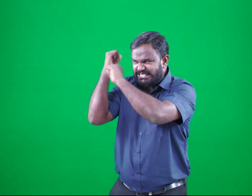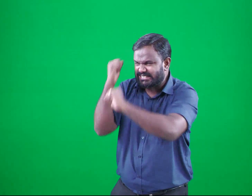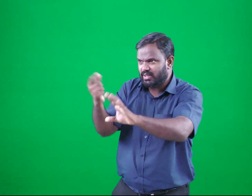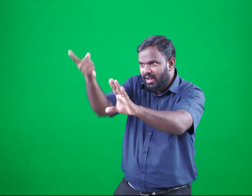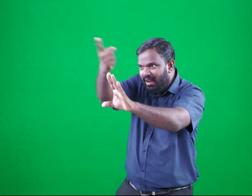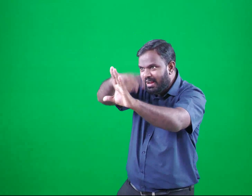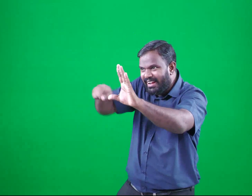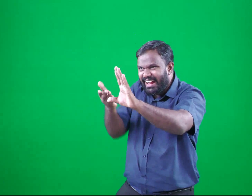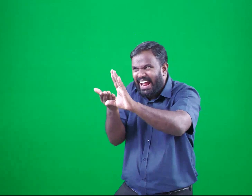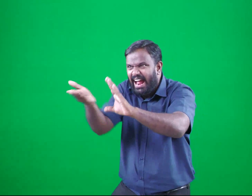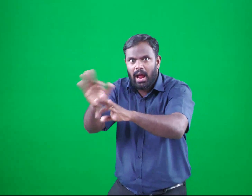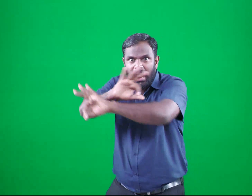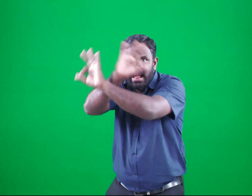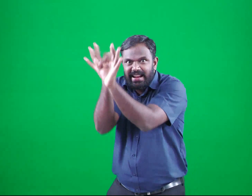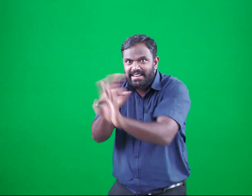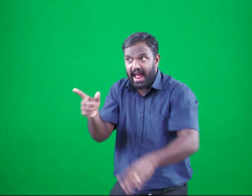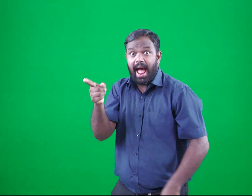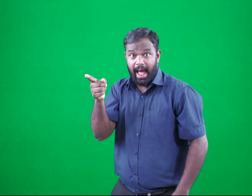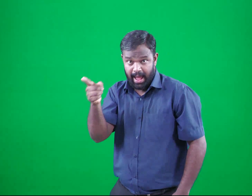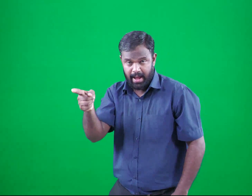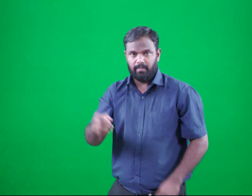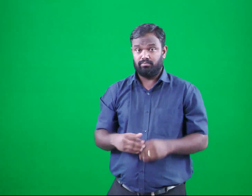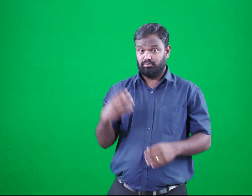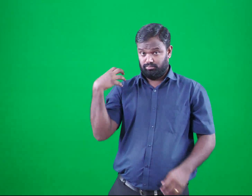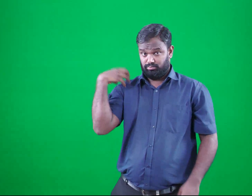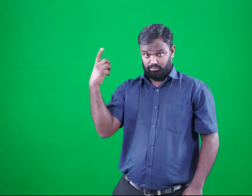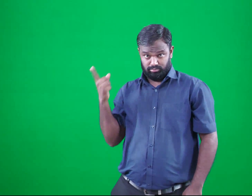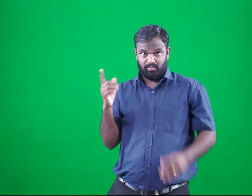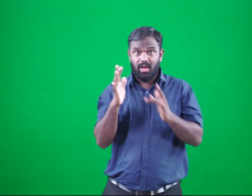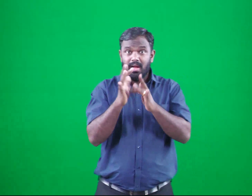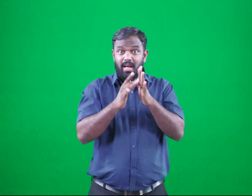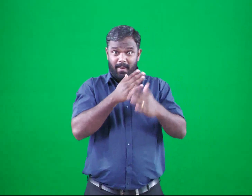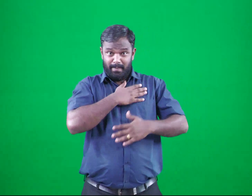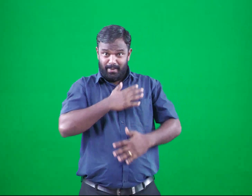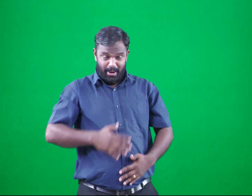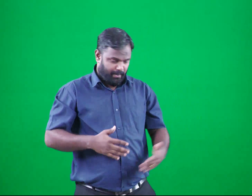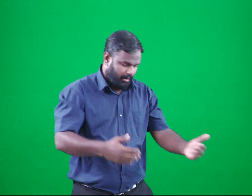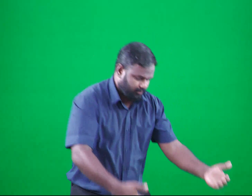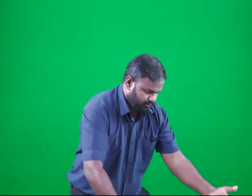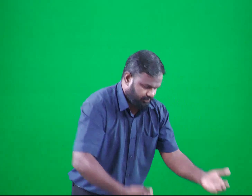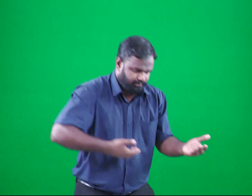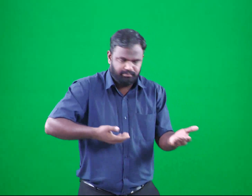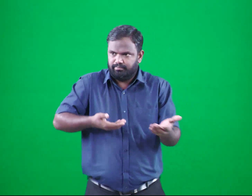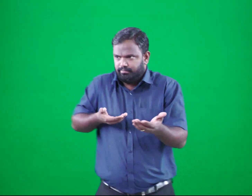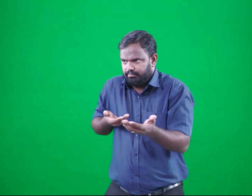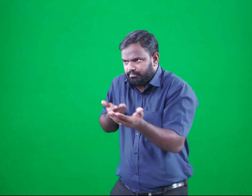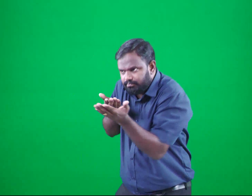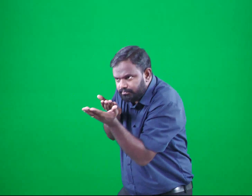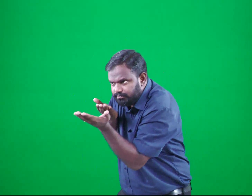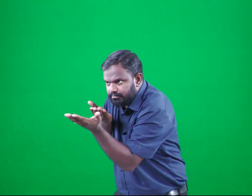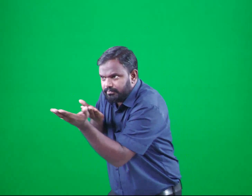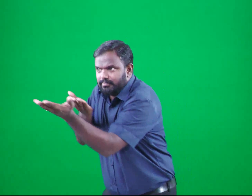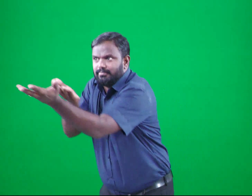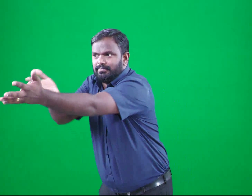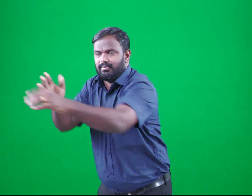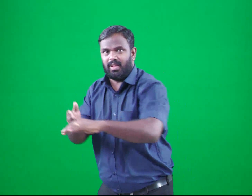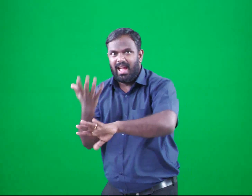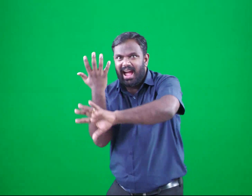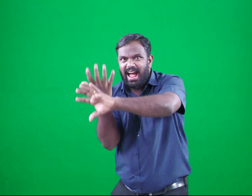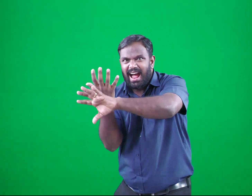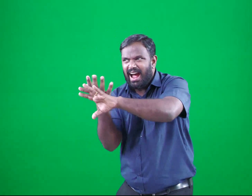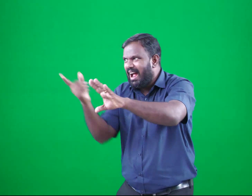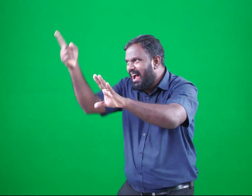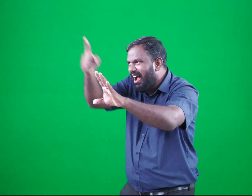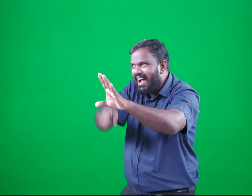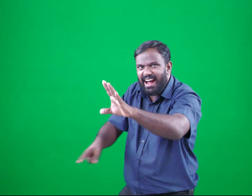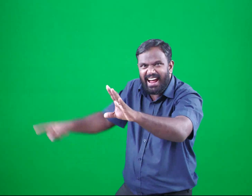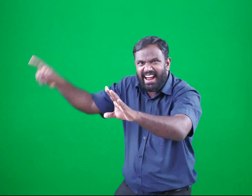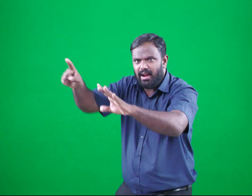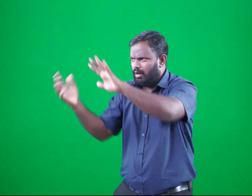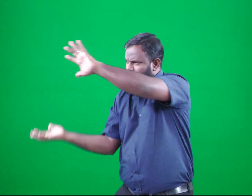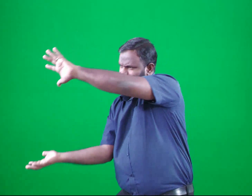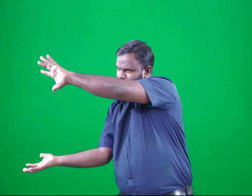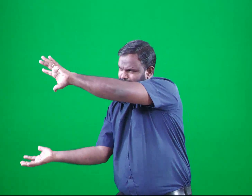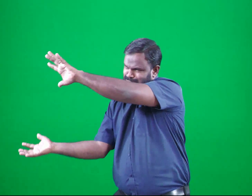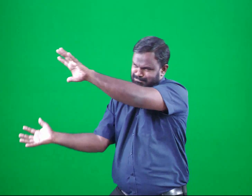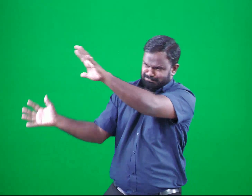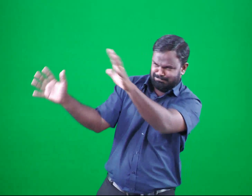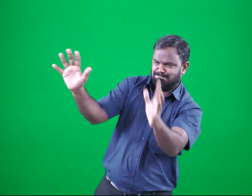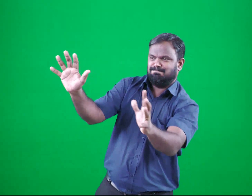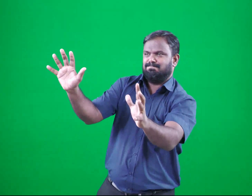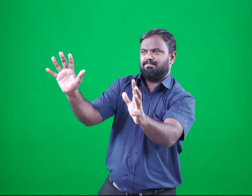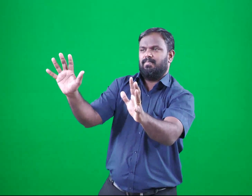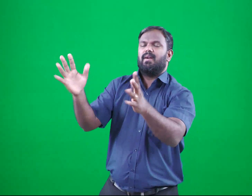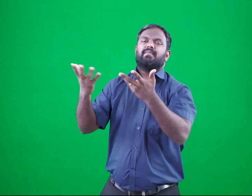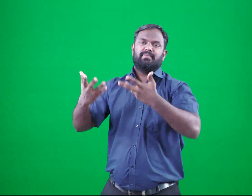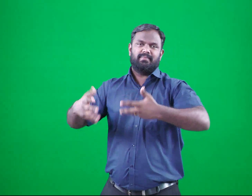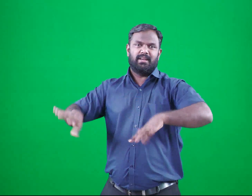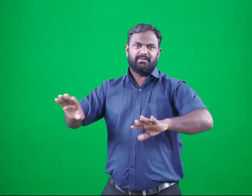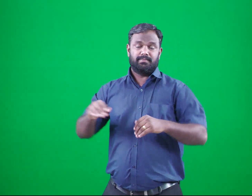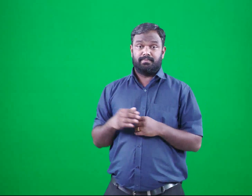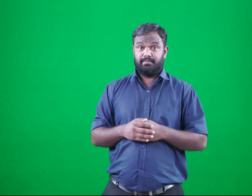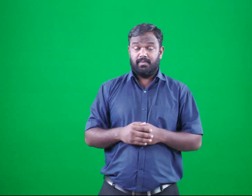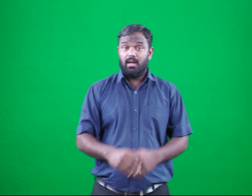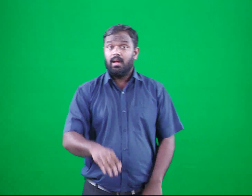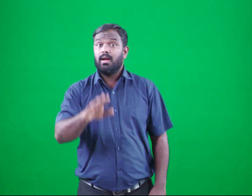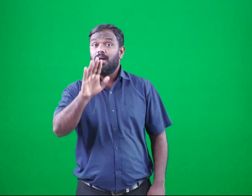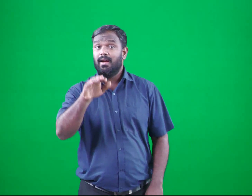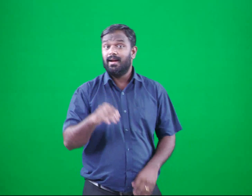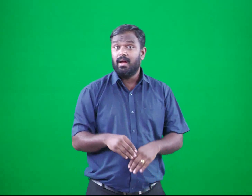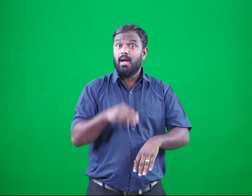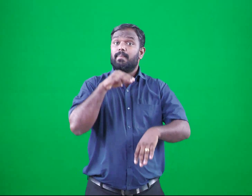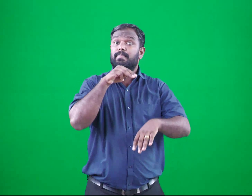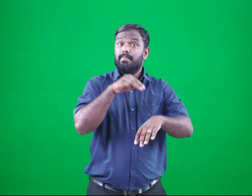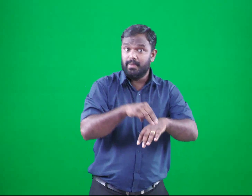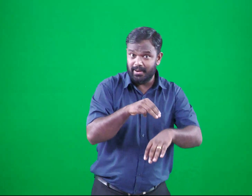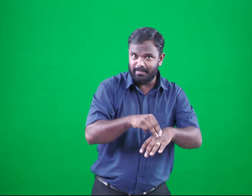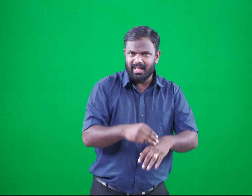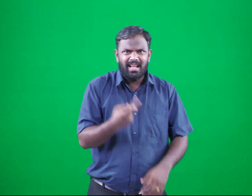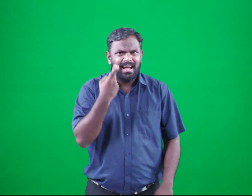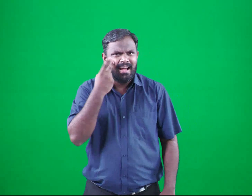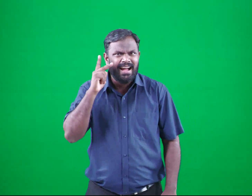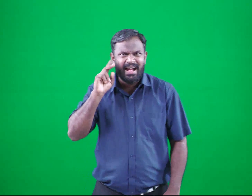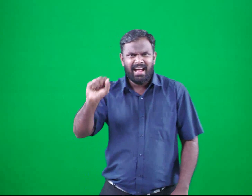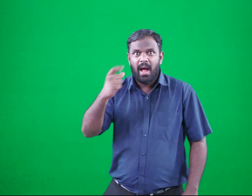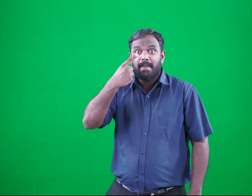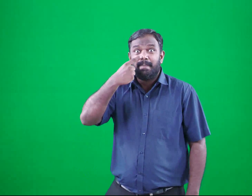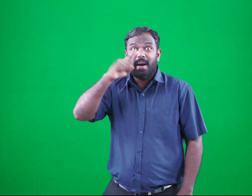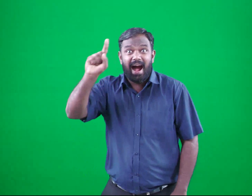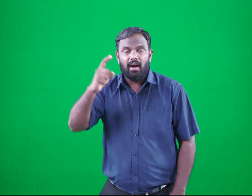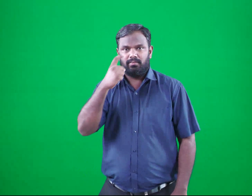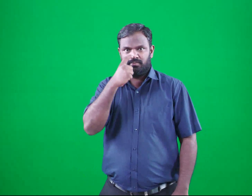Then he rolled a stone against the entrance to the tomb.